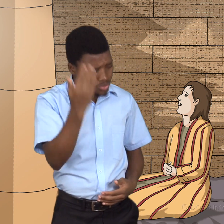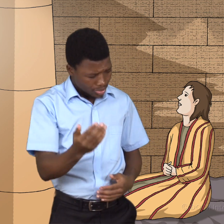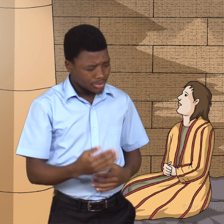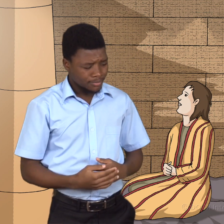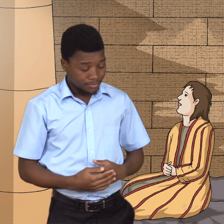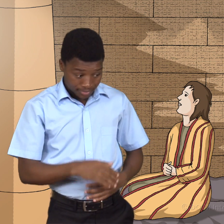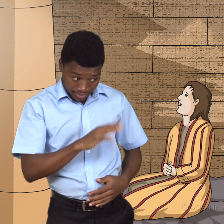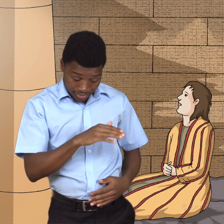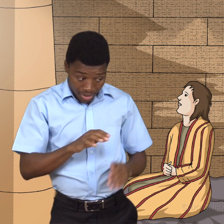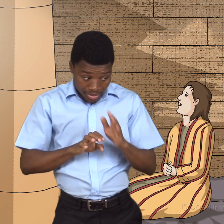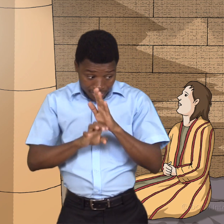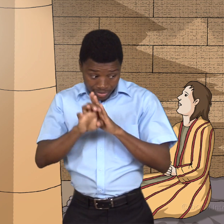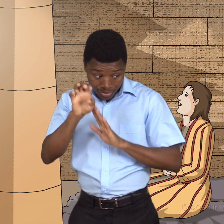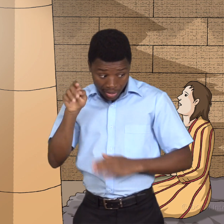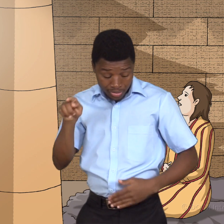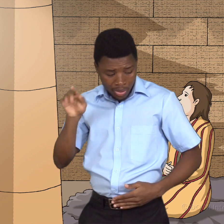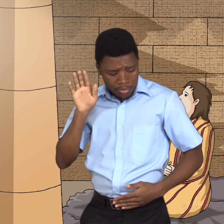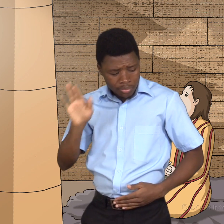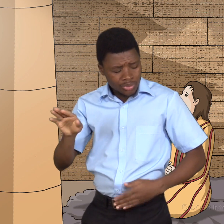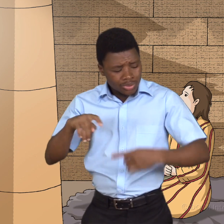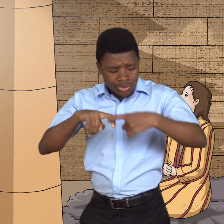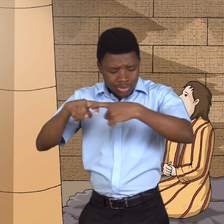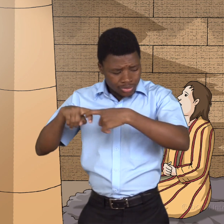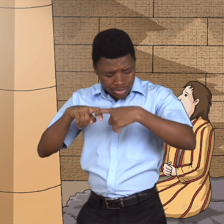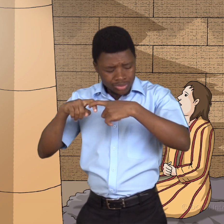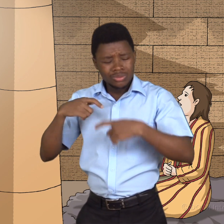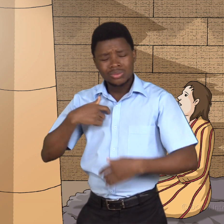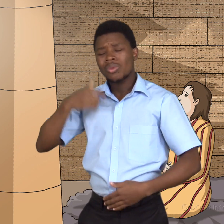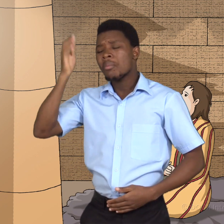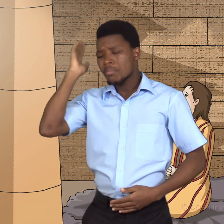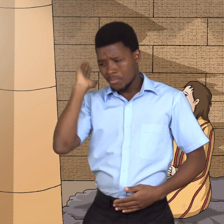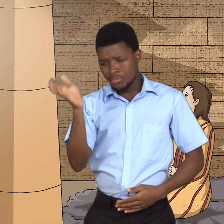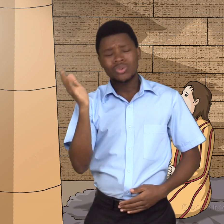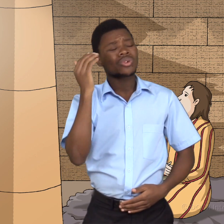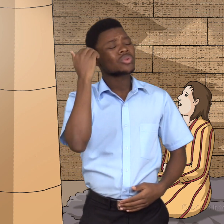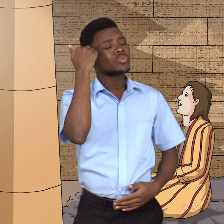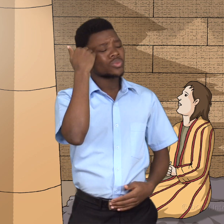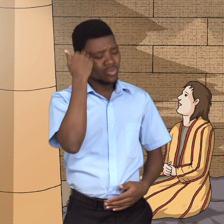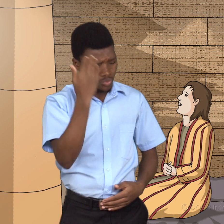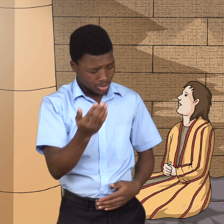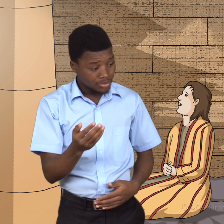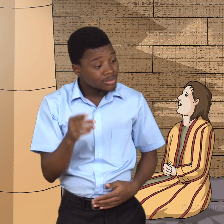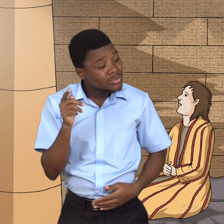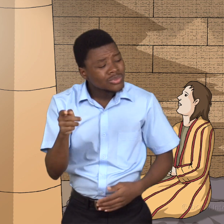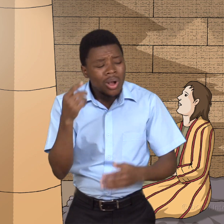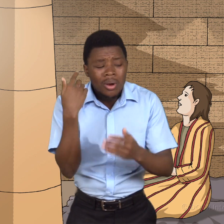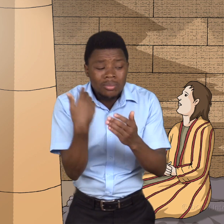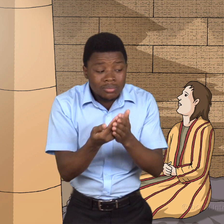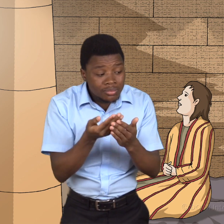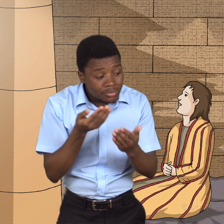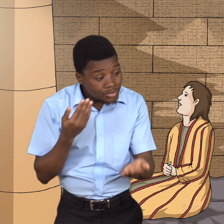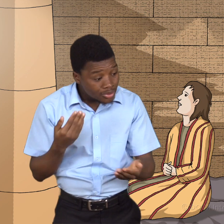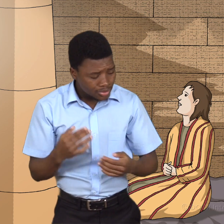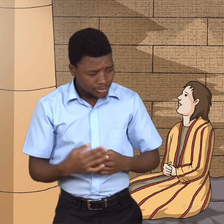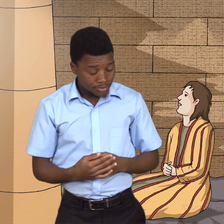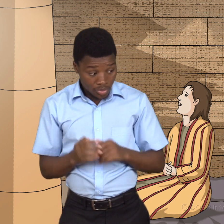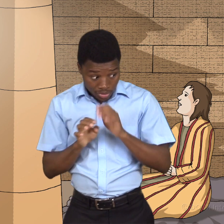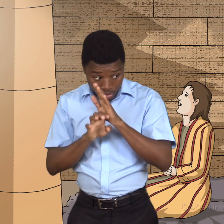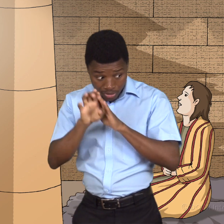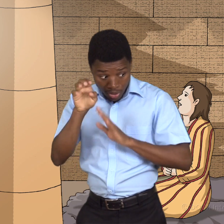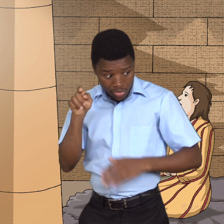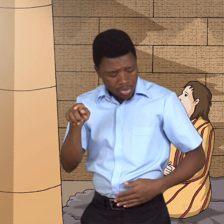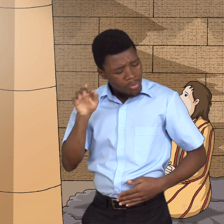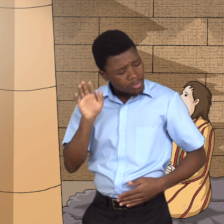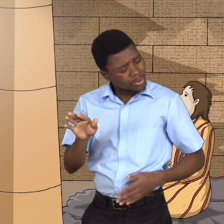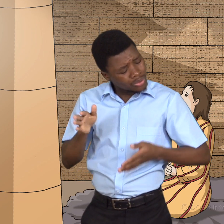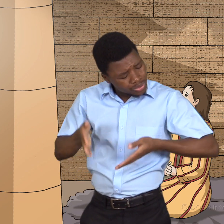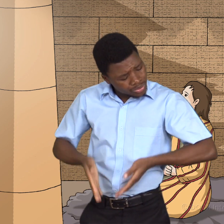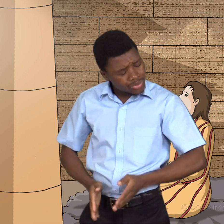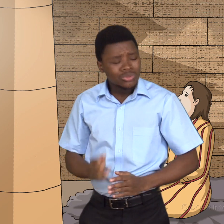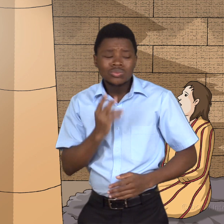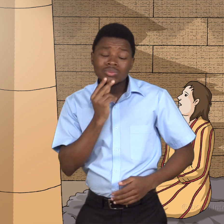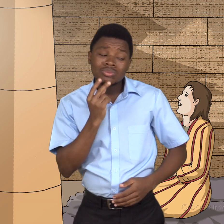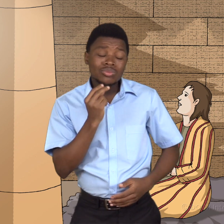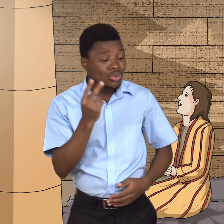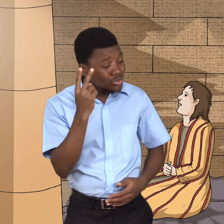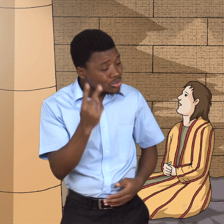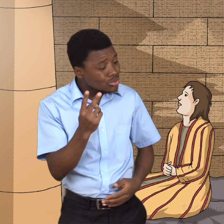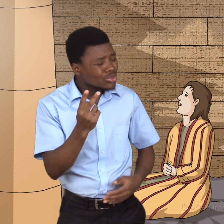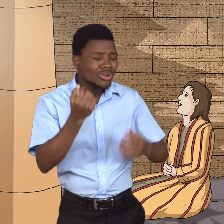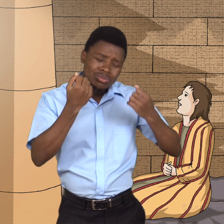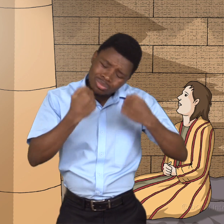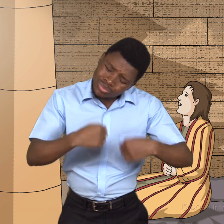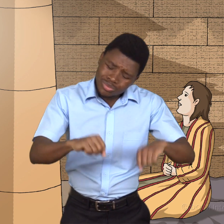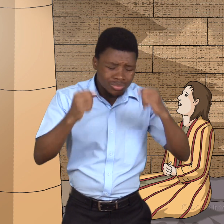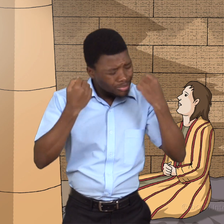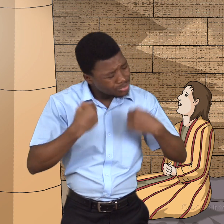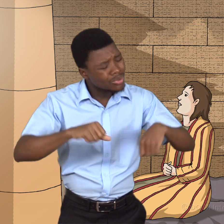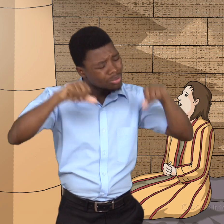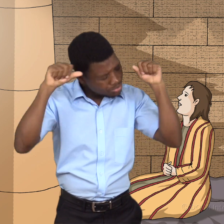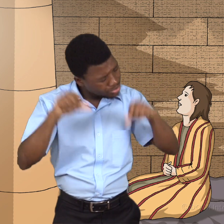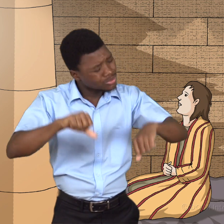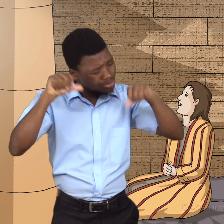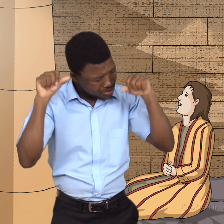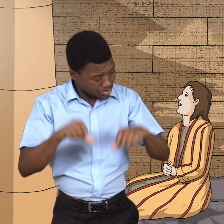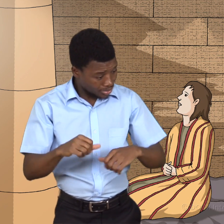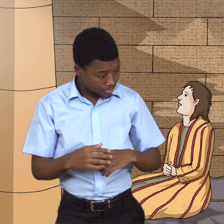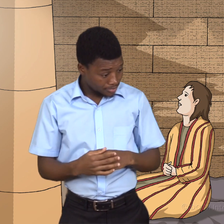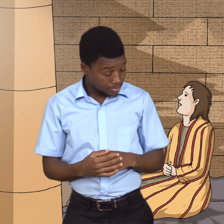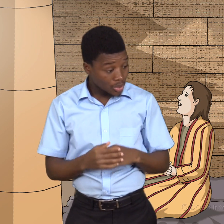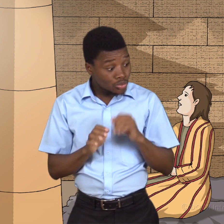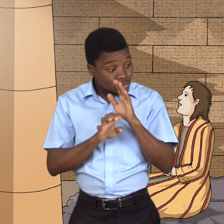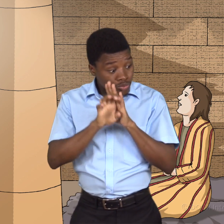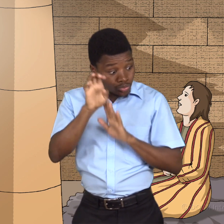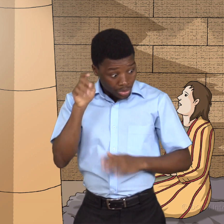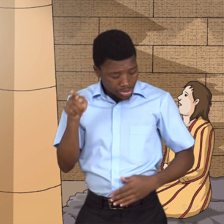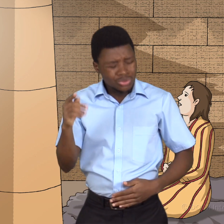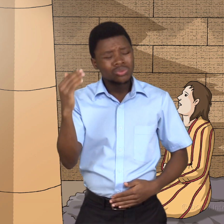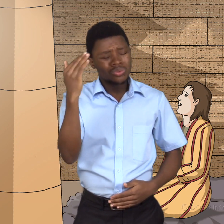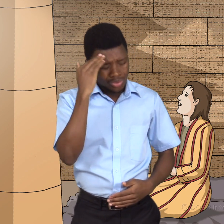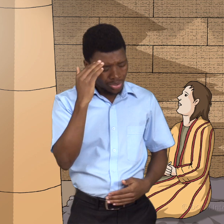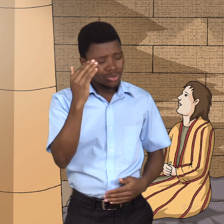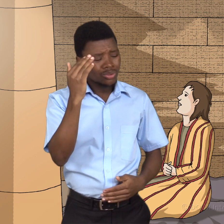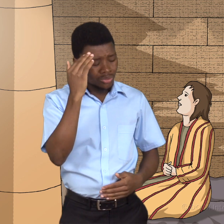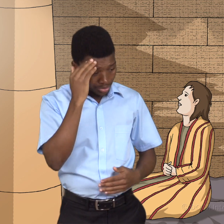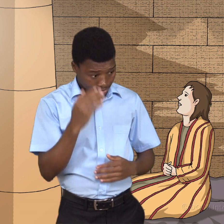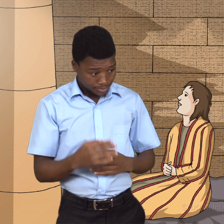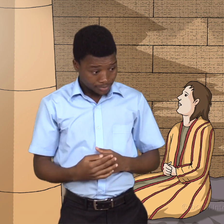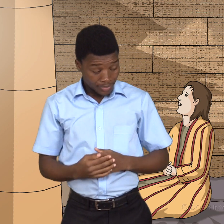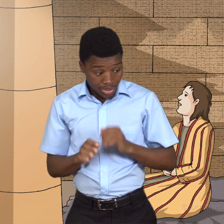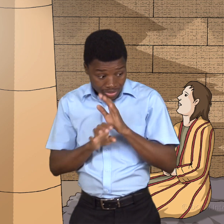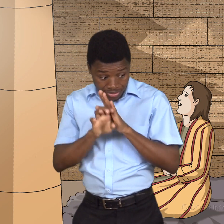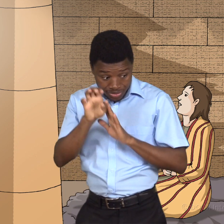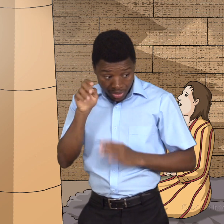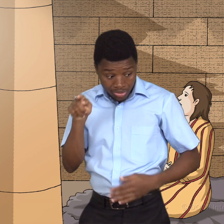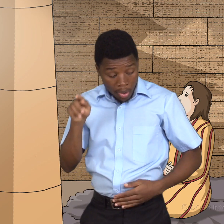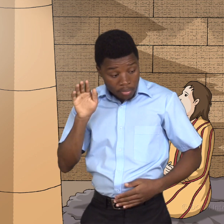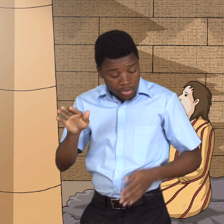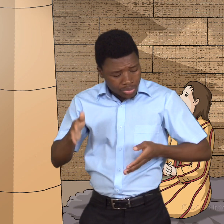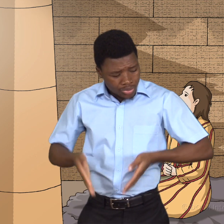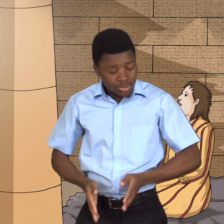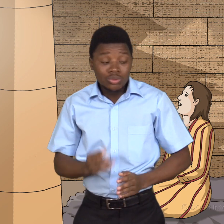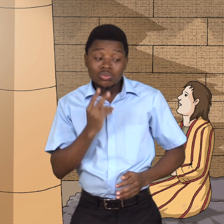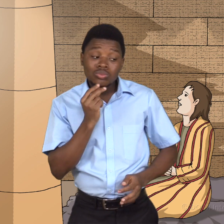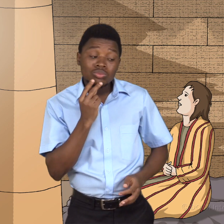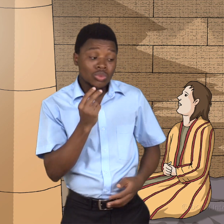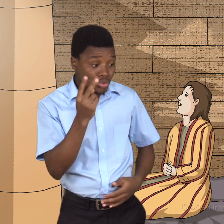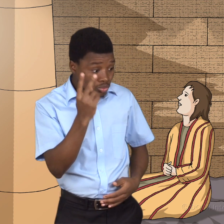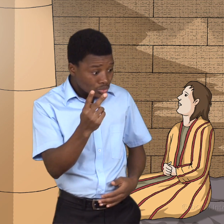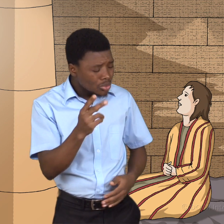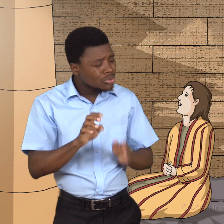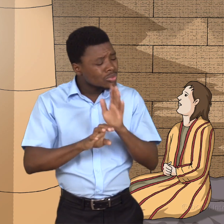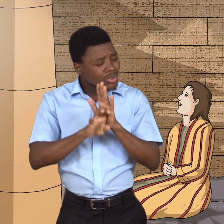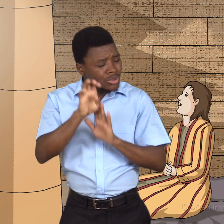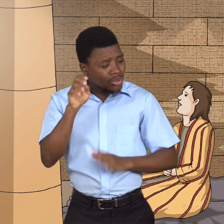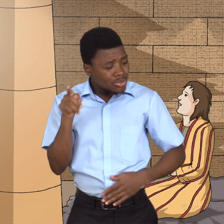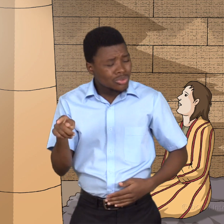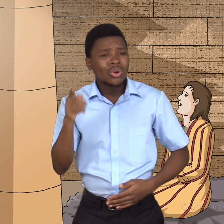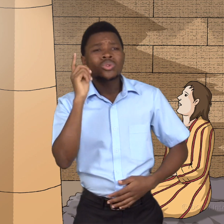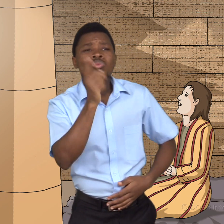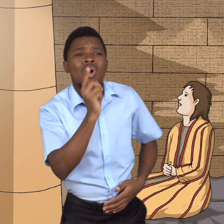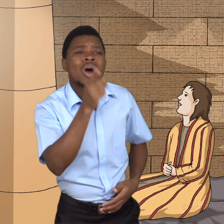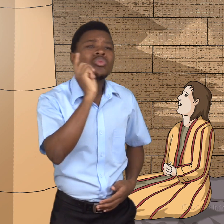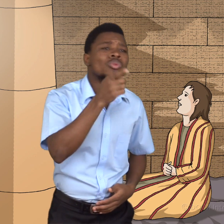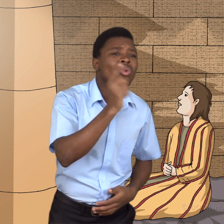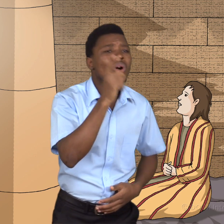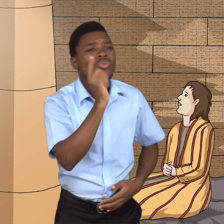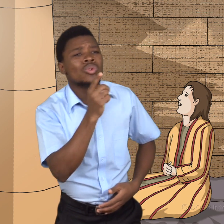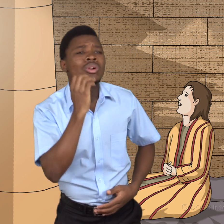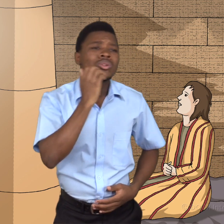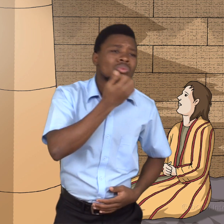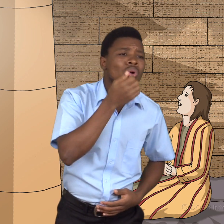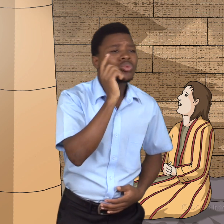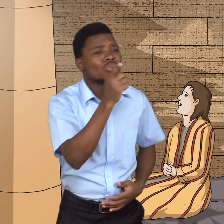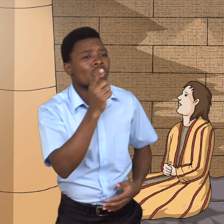On that day I will carry out against Eli everything I have spoken about his family, from beginning to end.